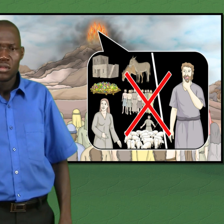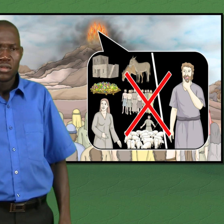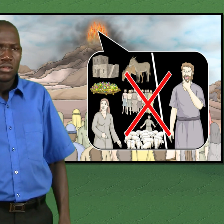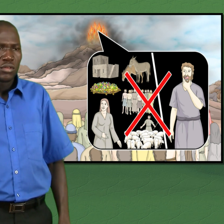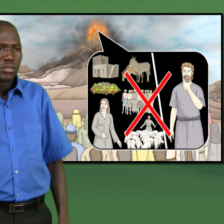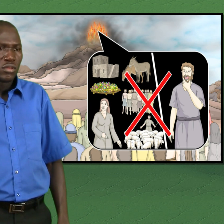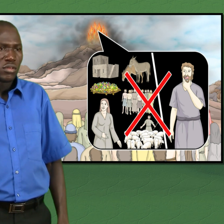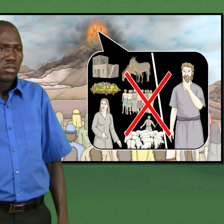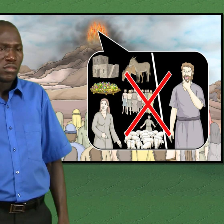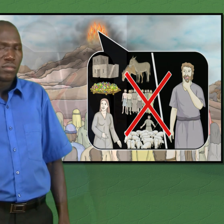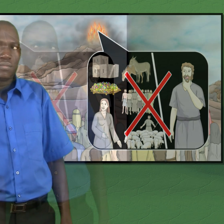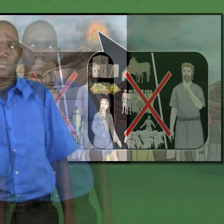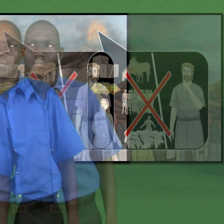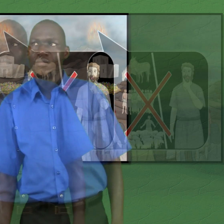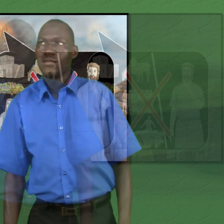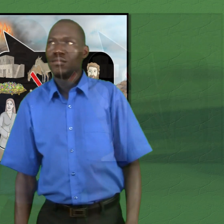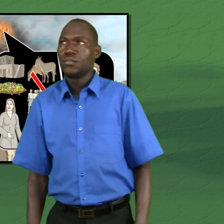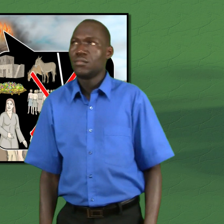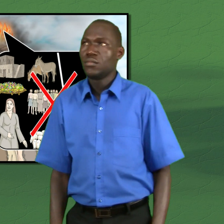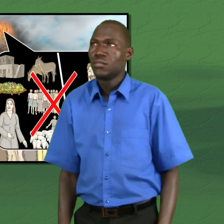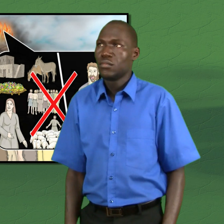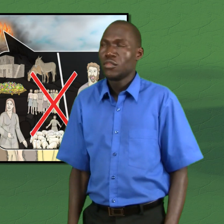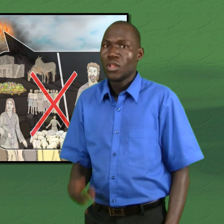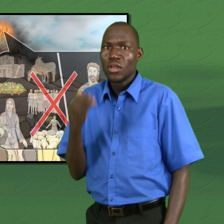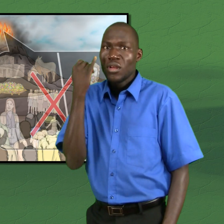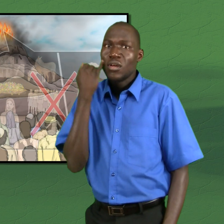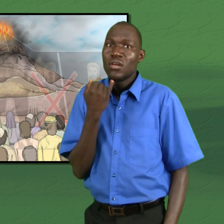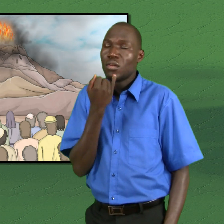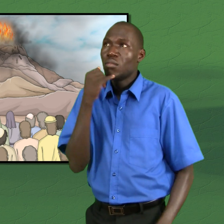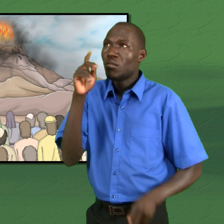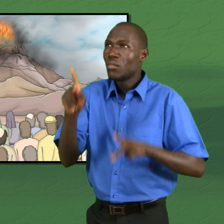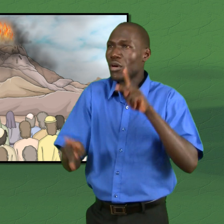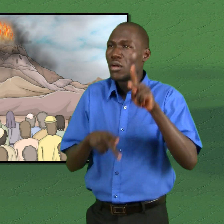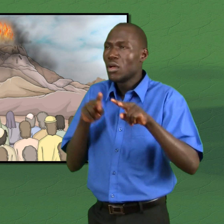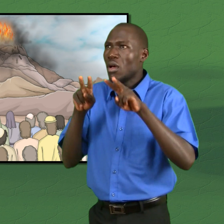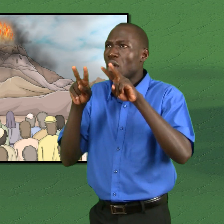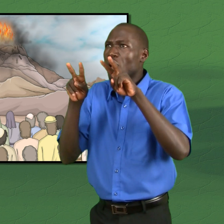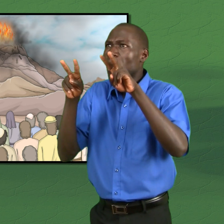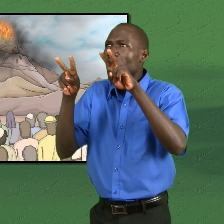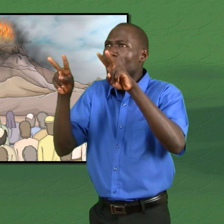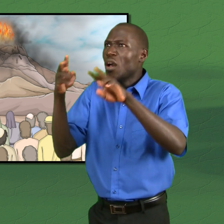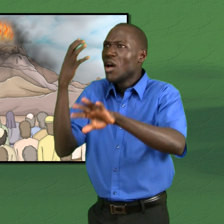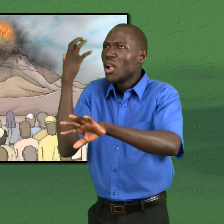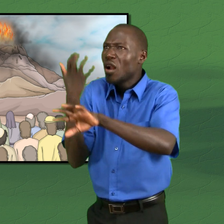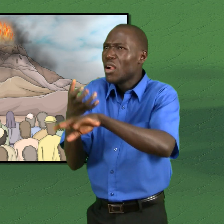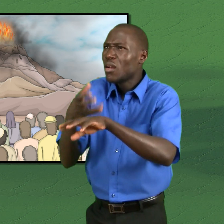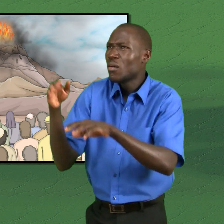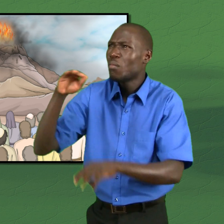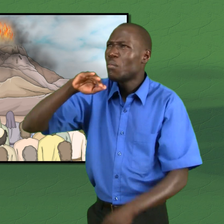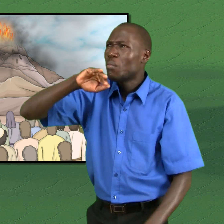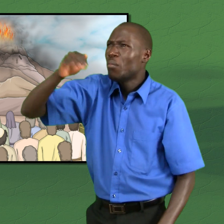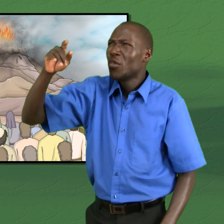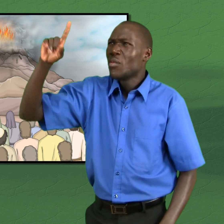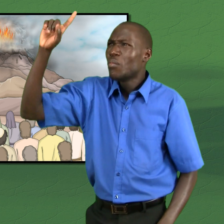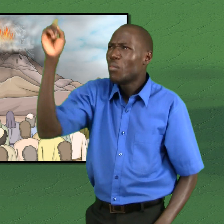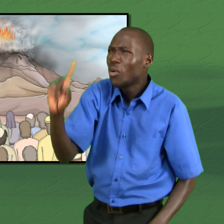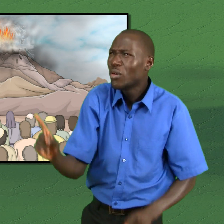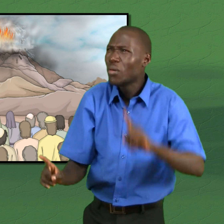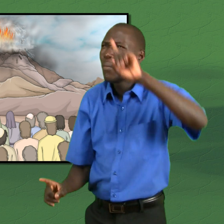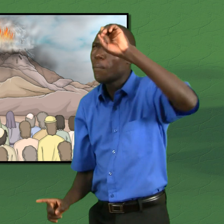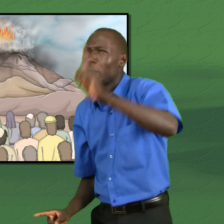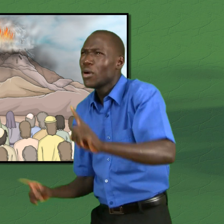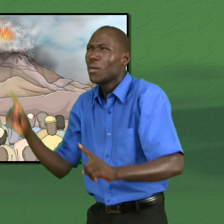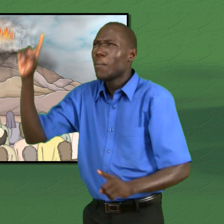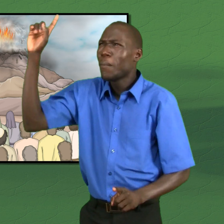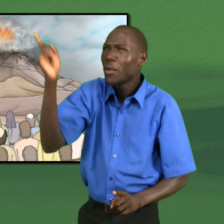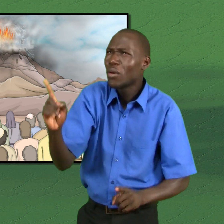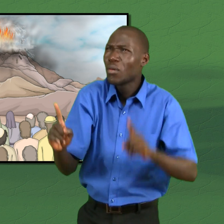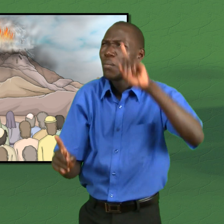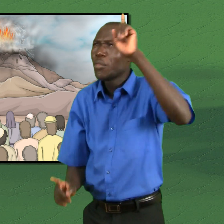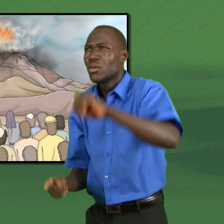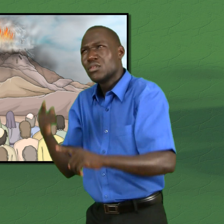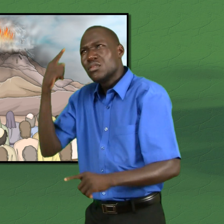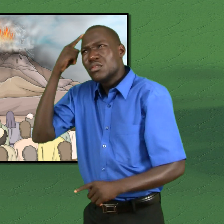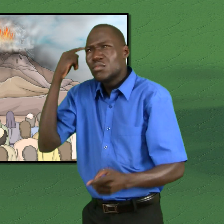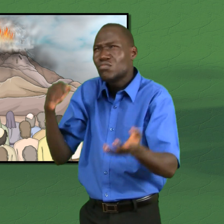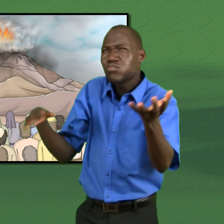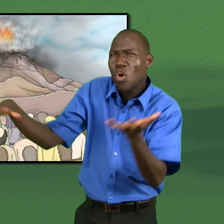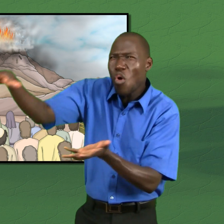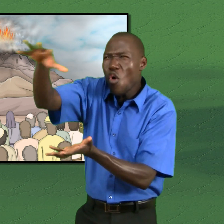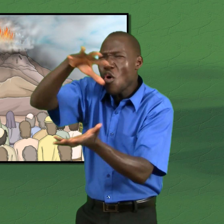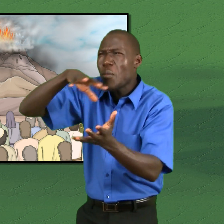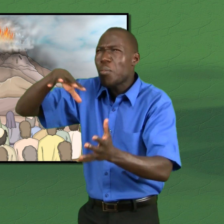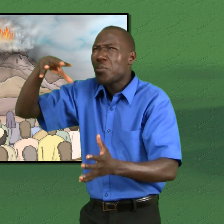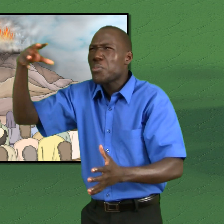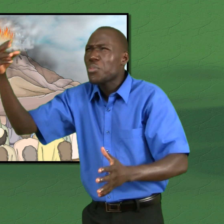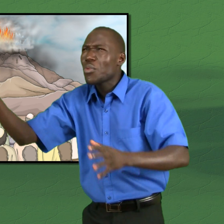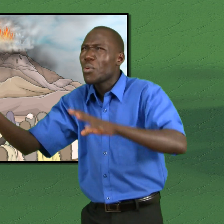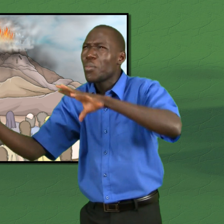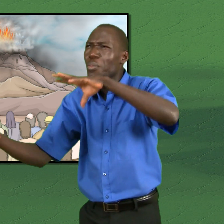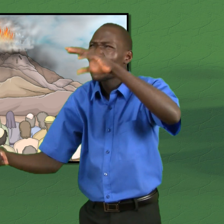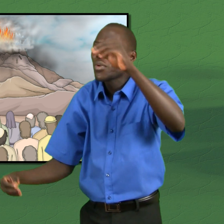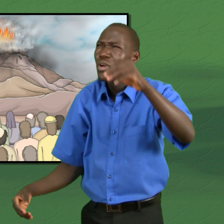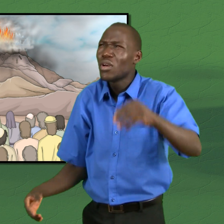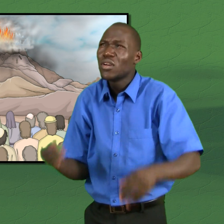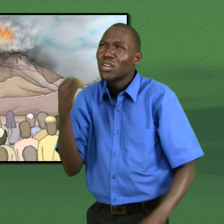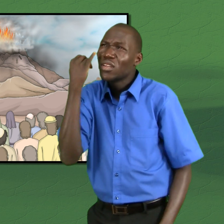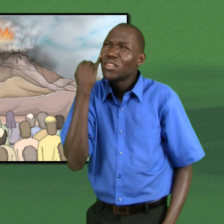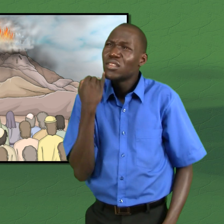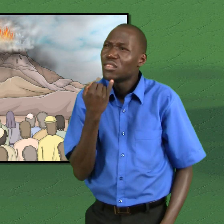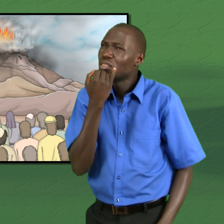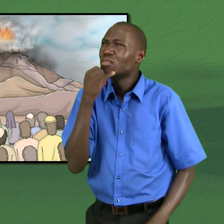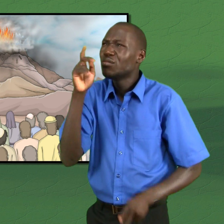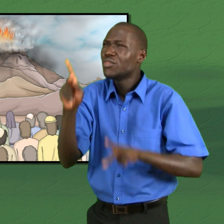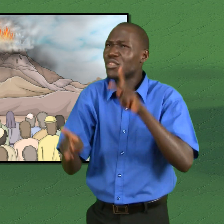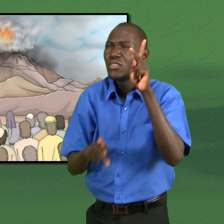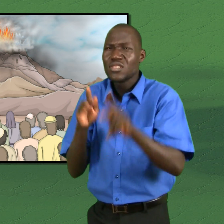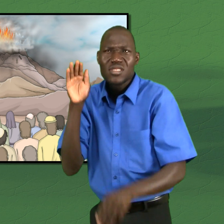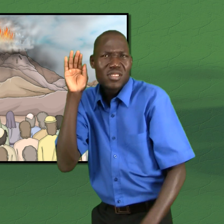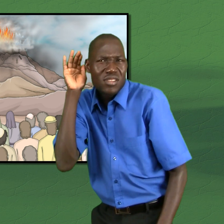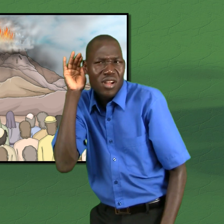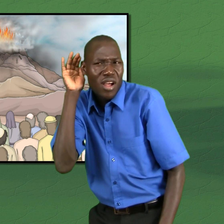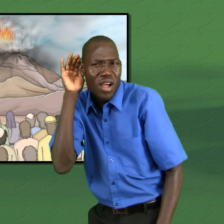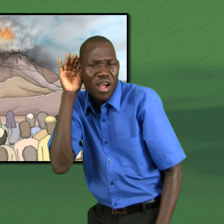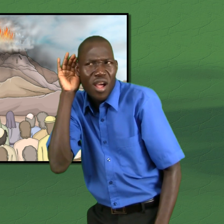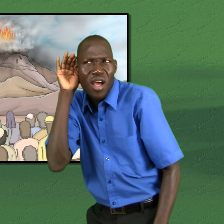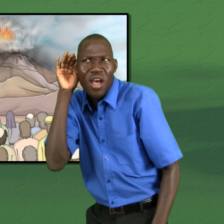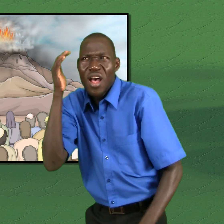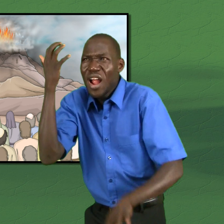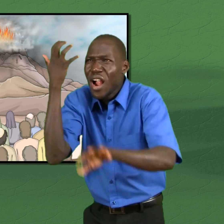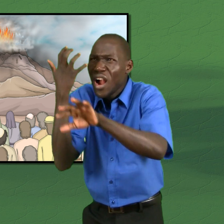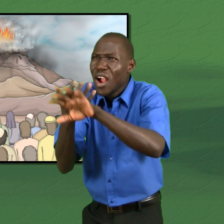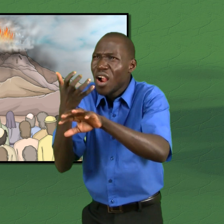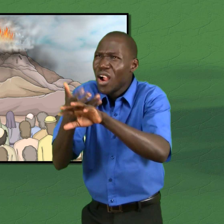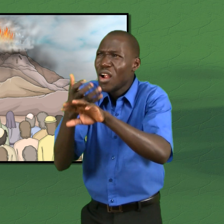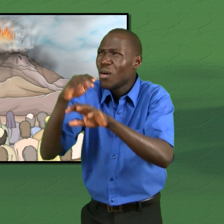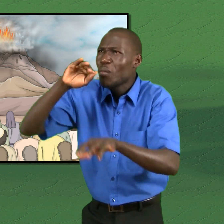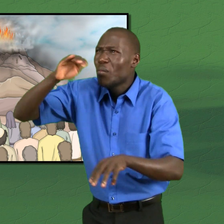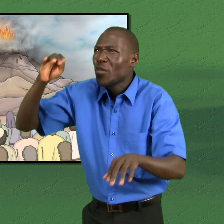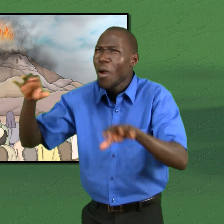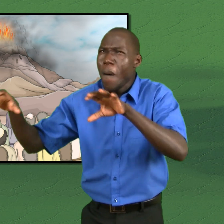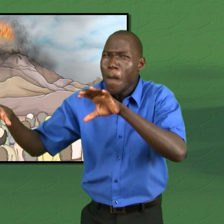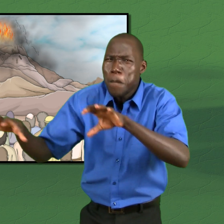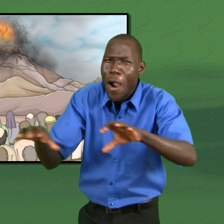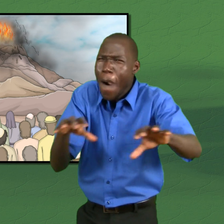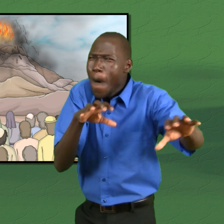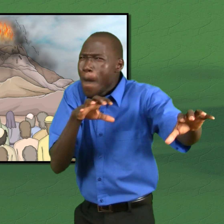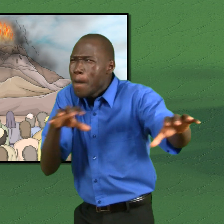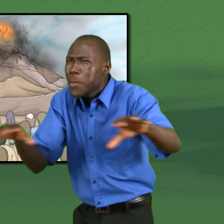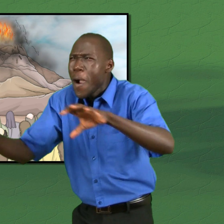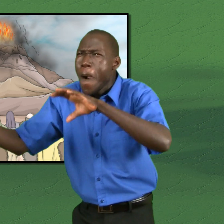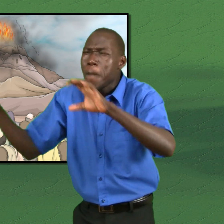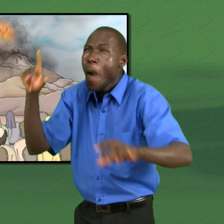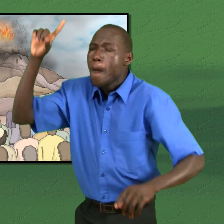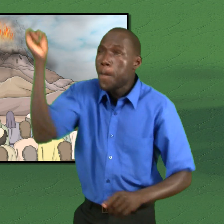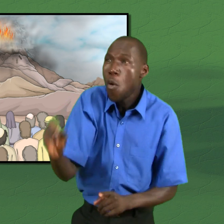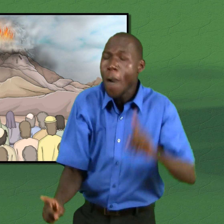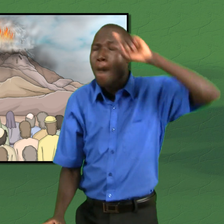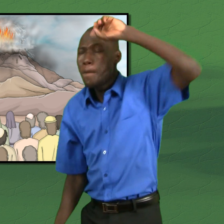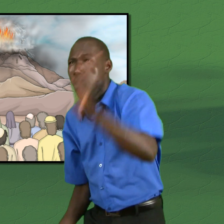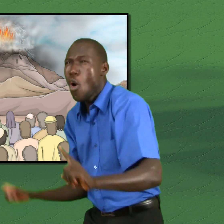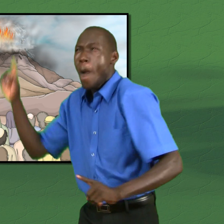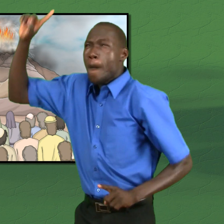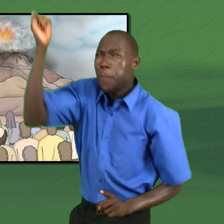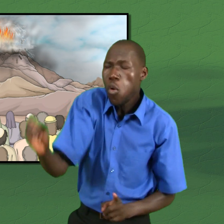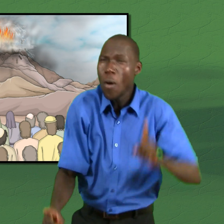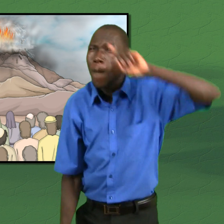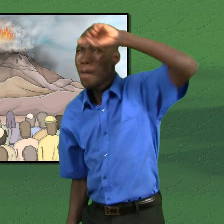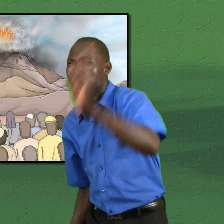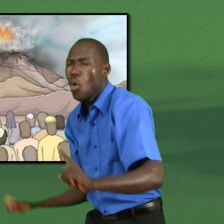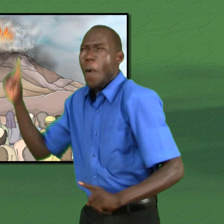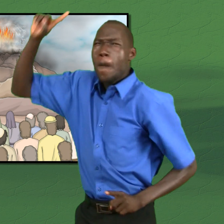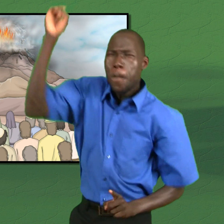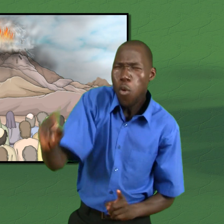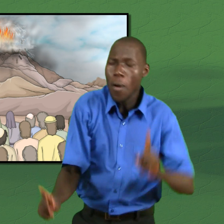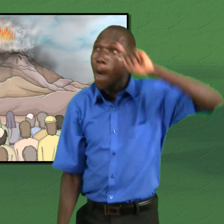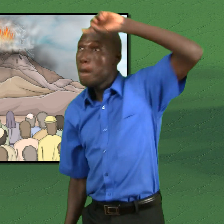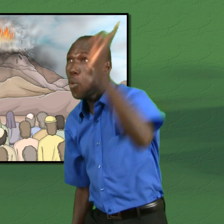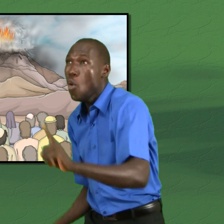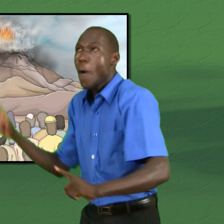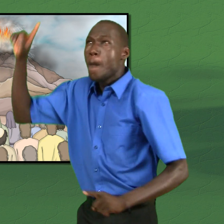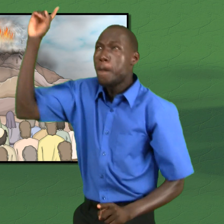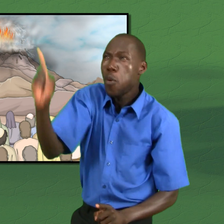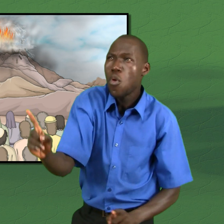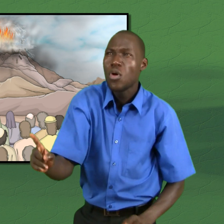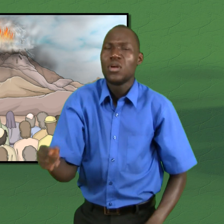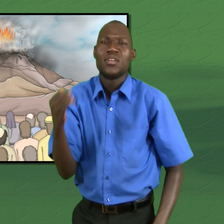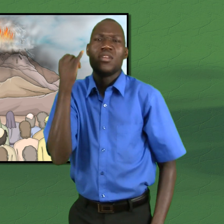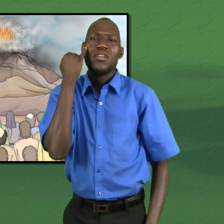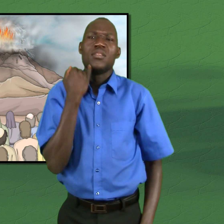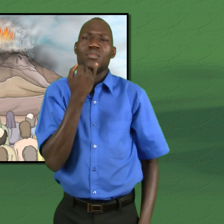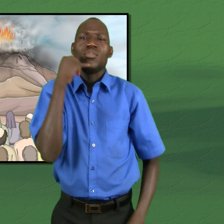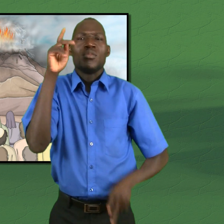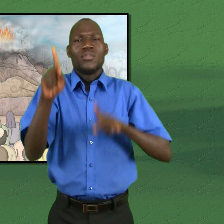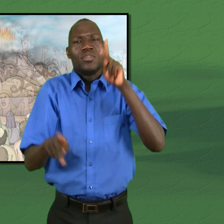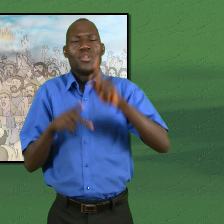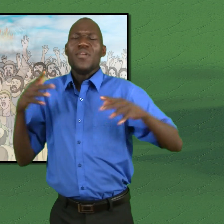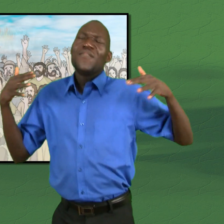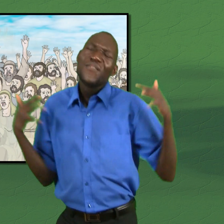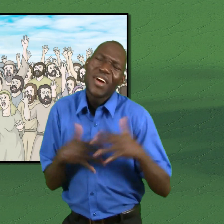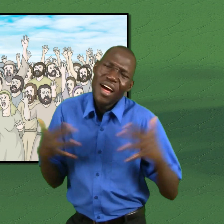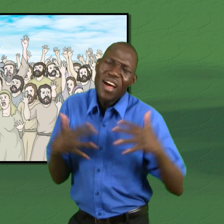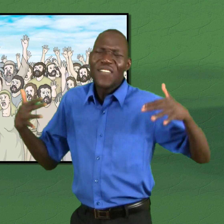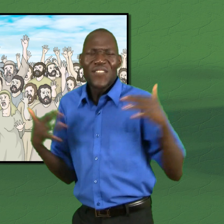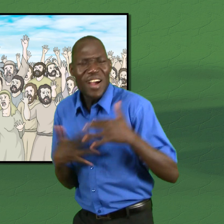When all the people witnessed the thunder and lightning, the sounding of the ram’s horn, and the mountain enveloped in smoke, they trembled and stood at a distance.